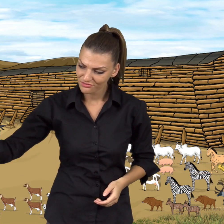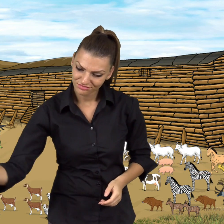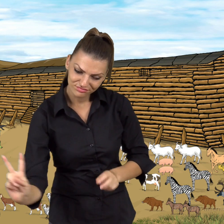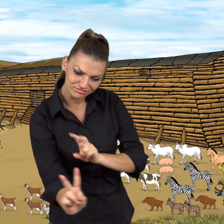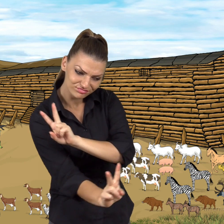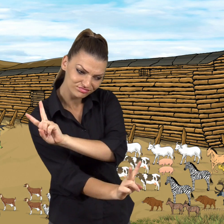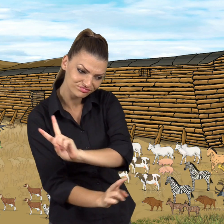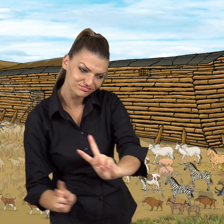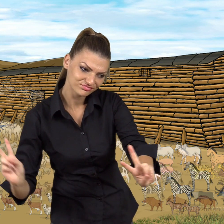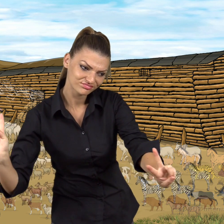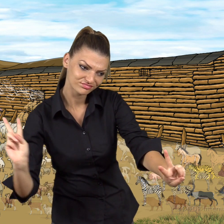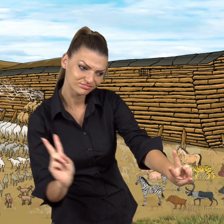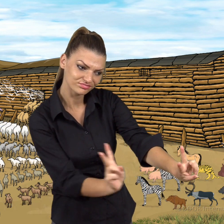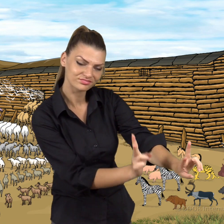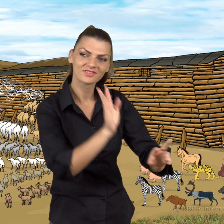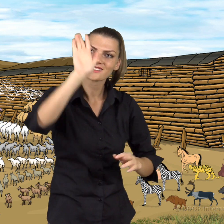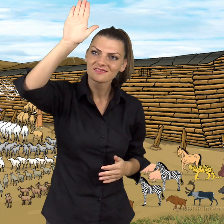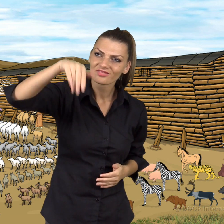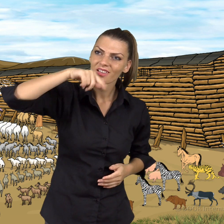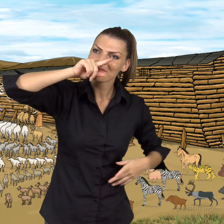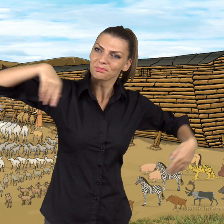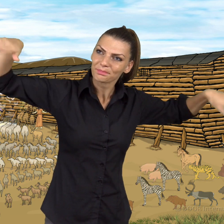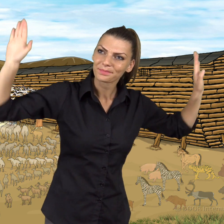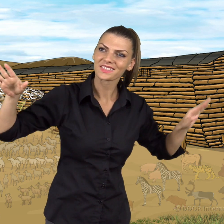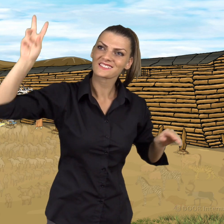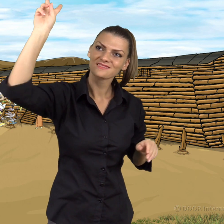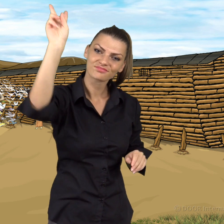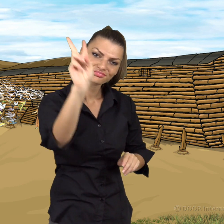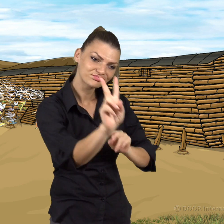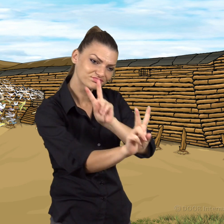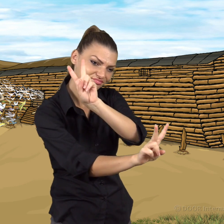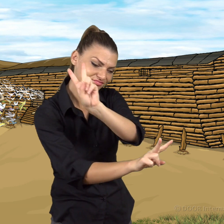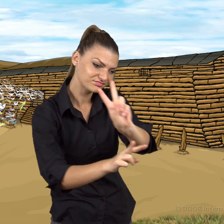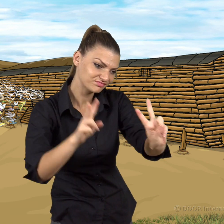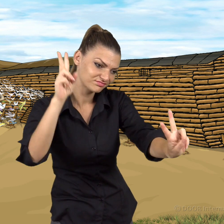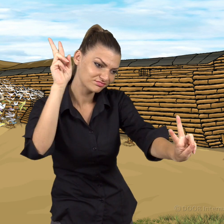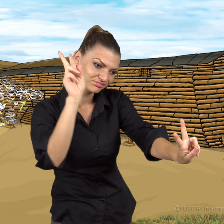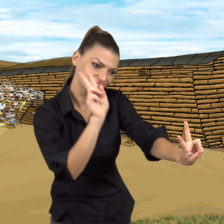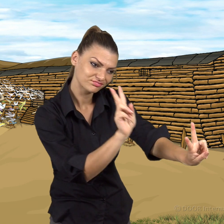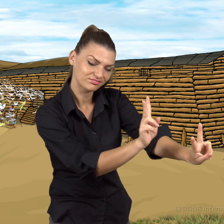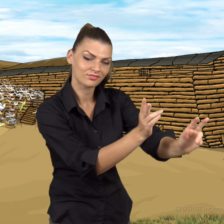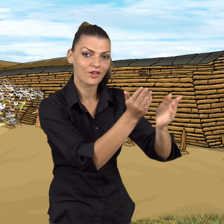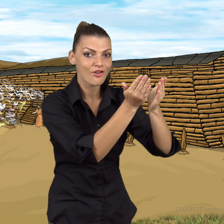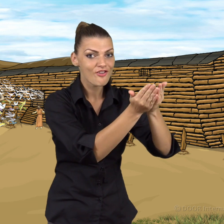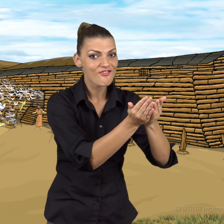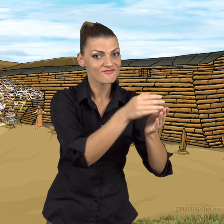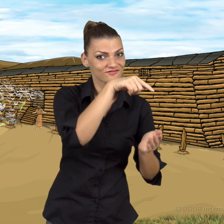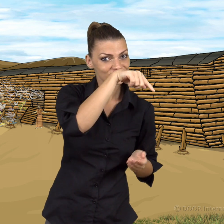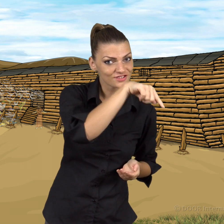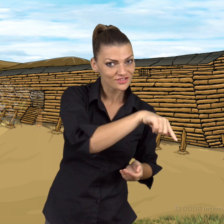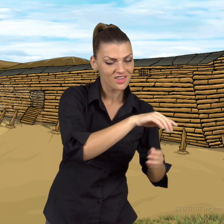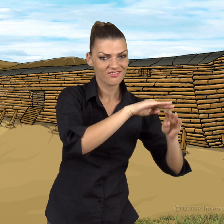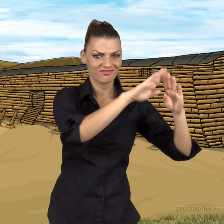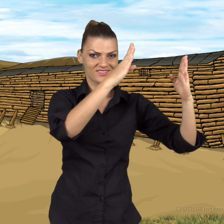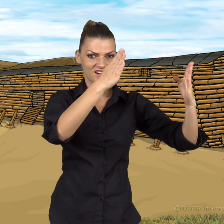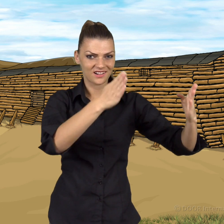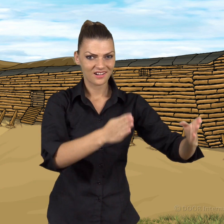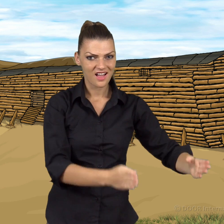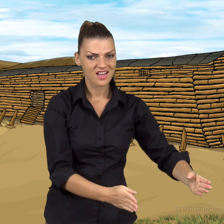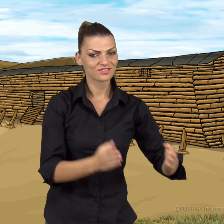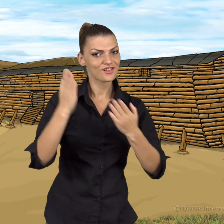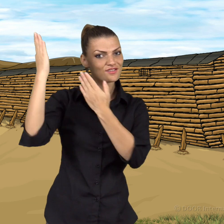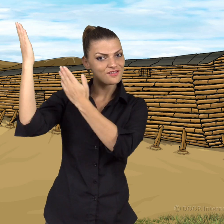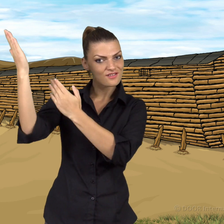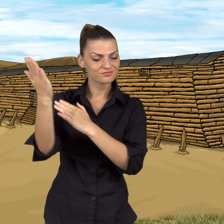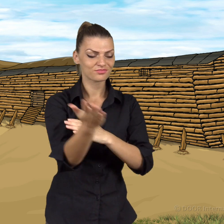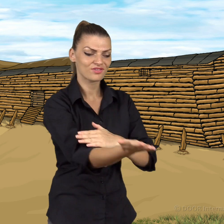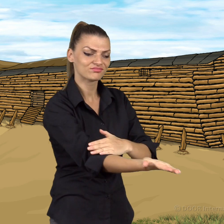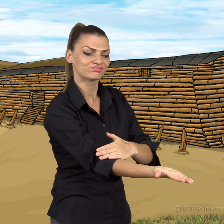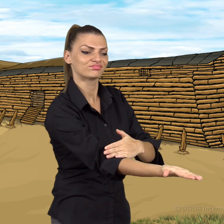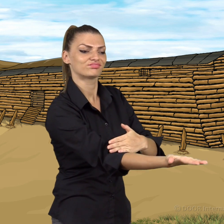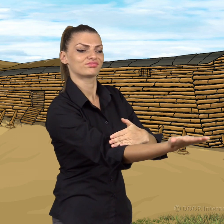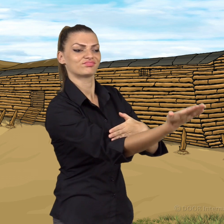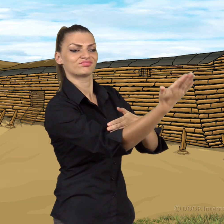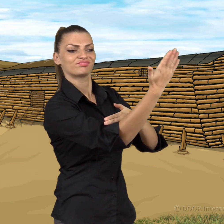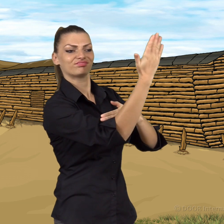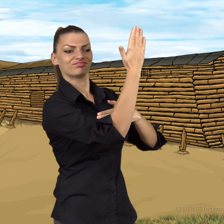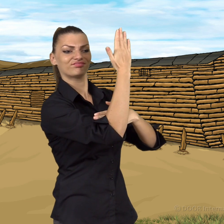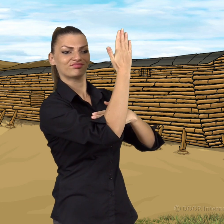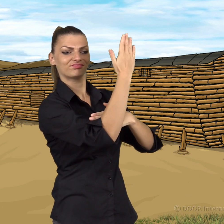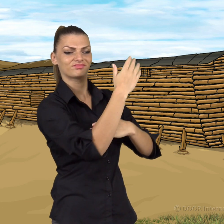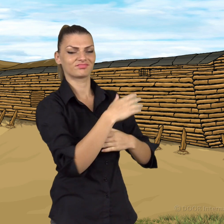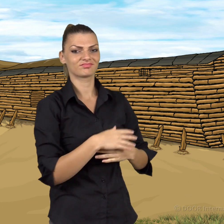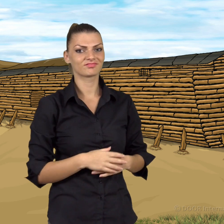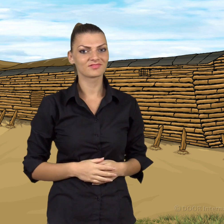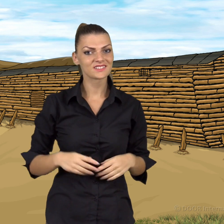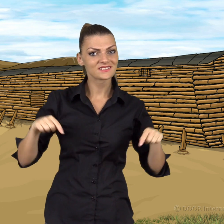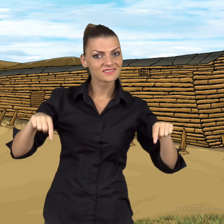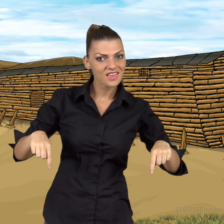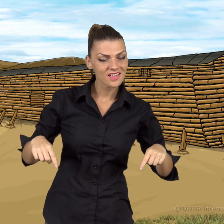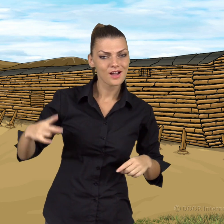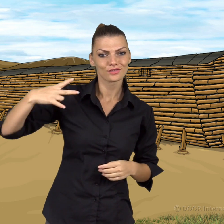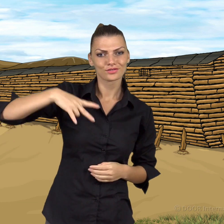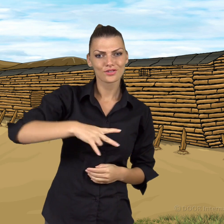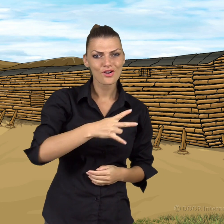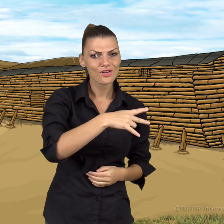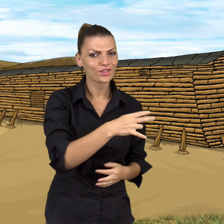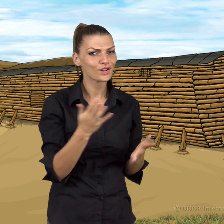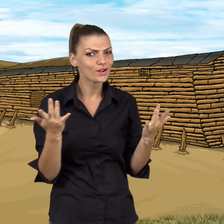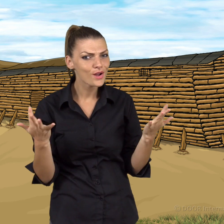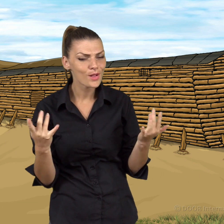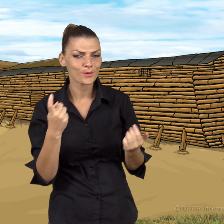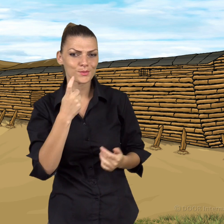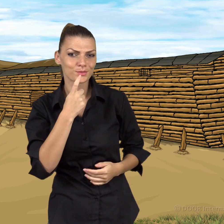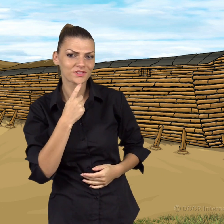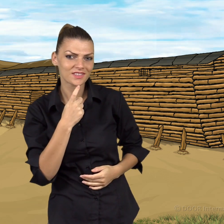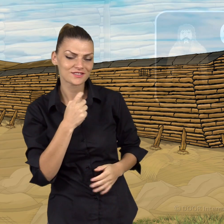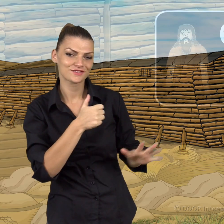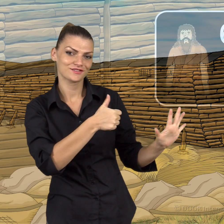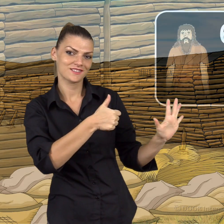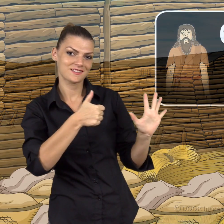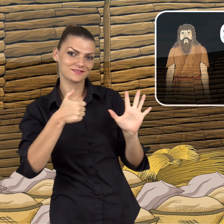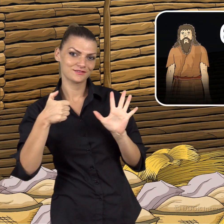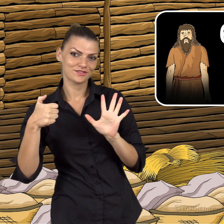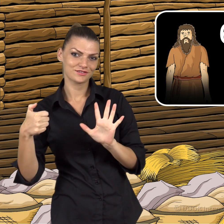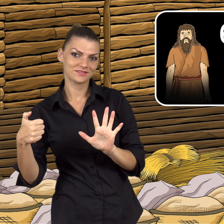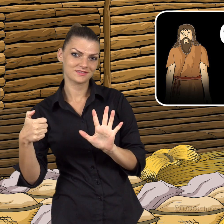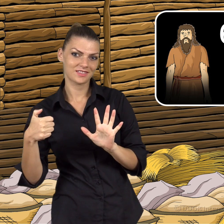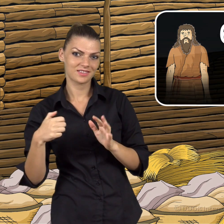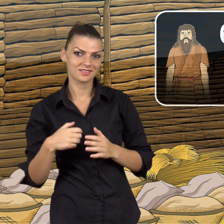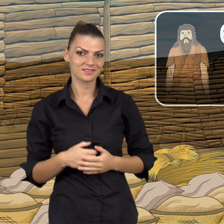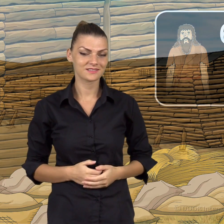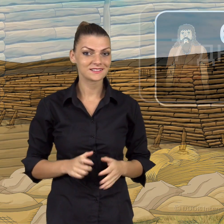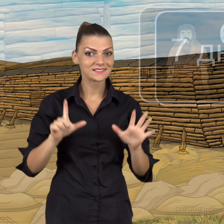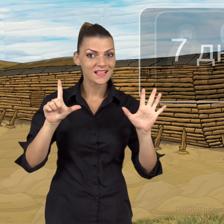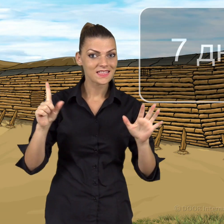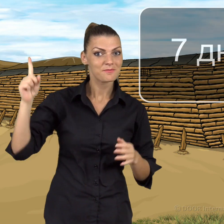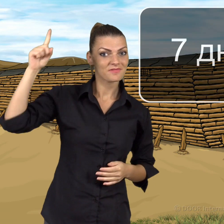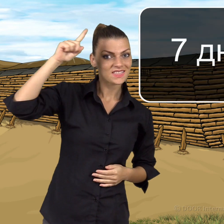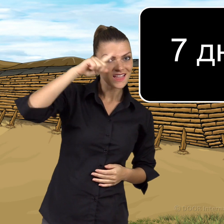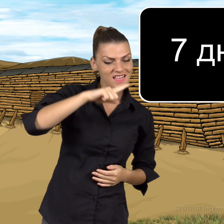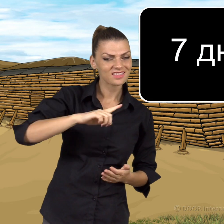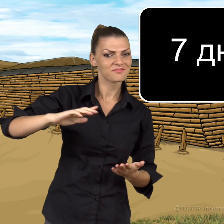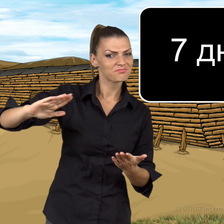The clean and unclean animals, the birds, and everything that crawls along the ground came to Noah to enter the ark, two by two, male and female, as God had commanded Noah.